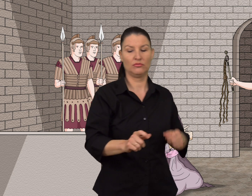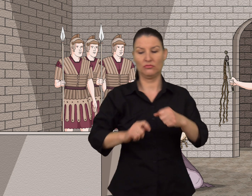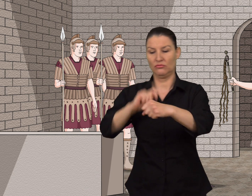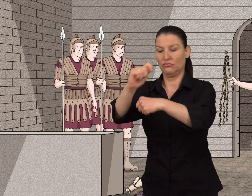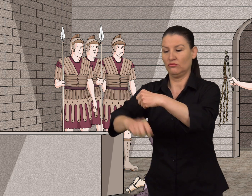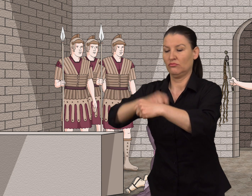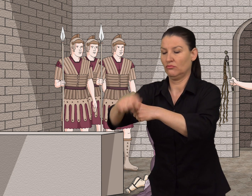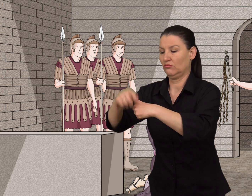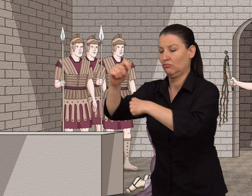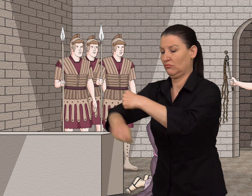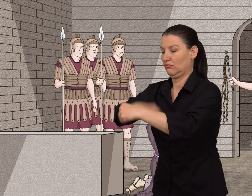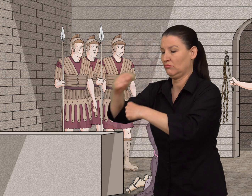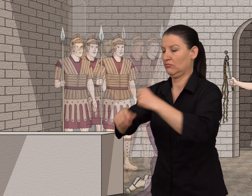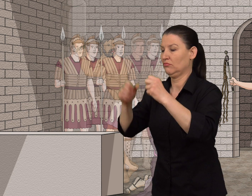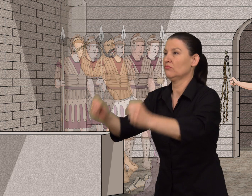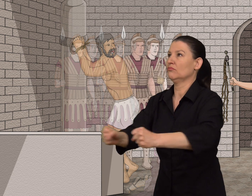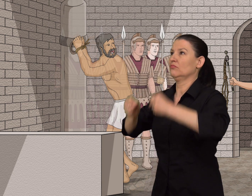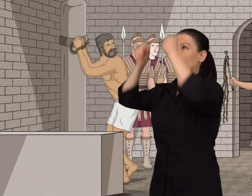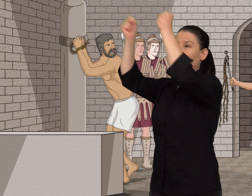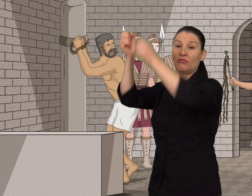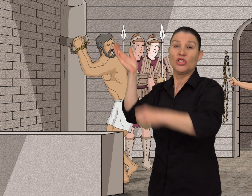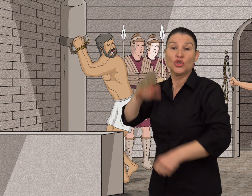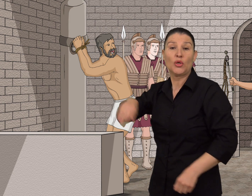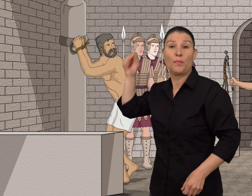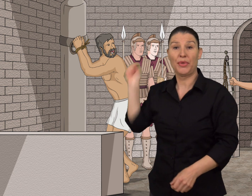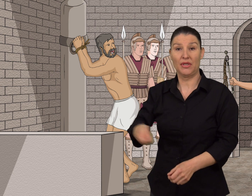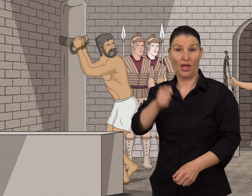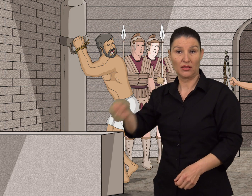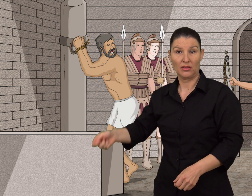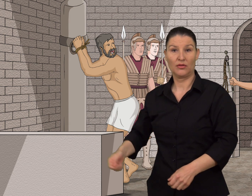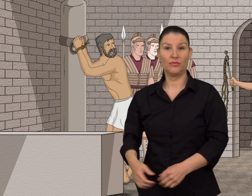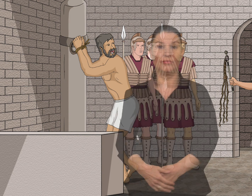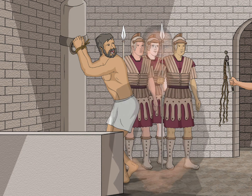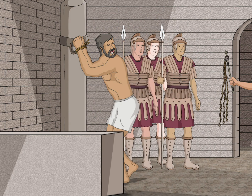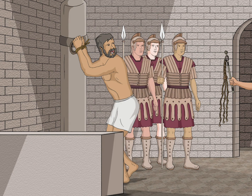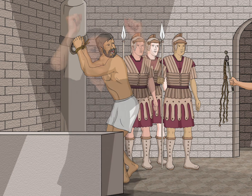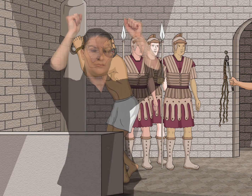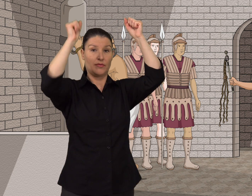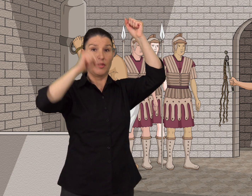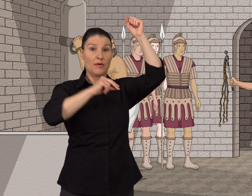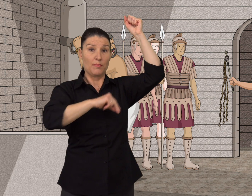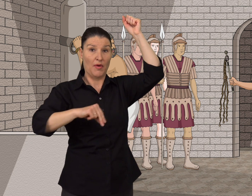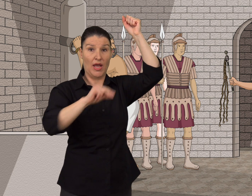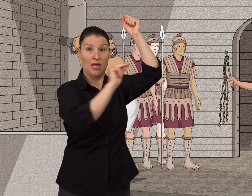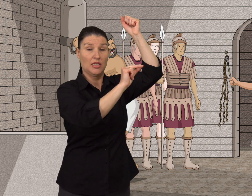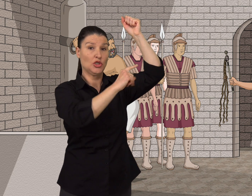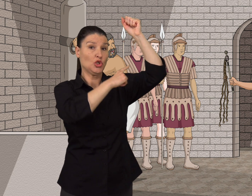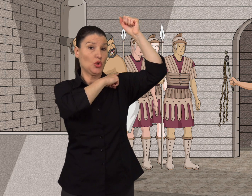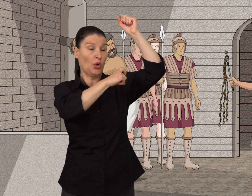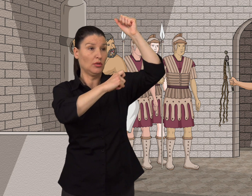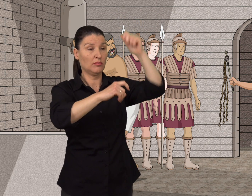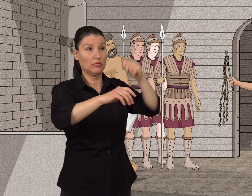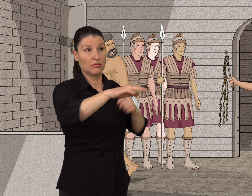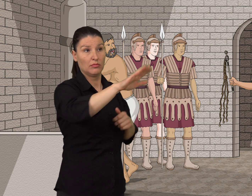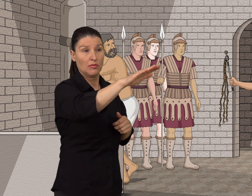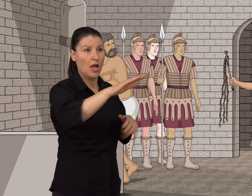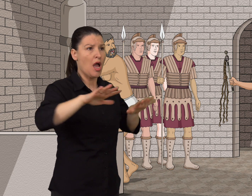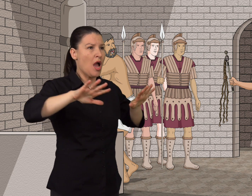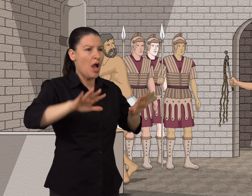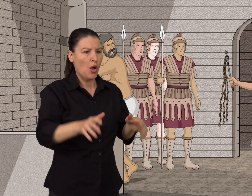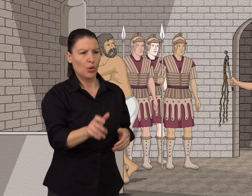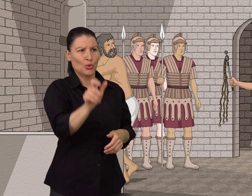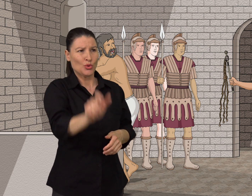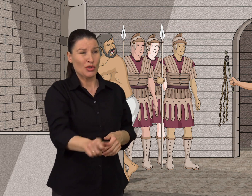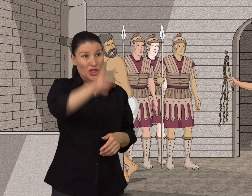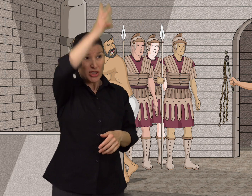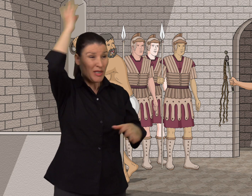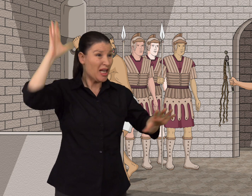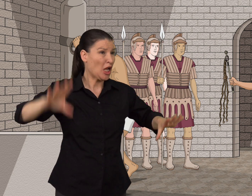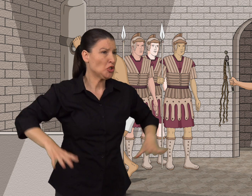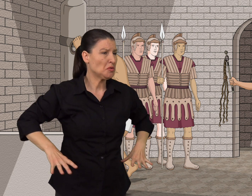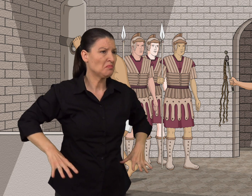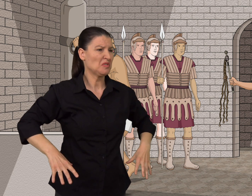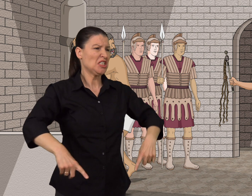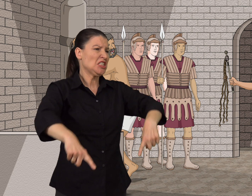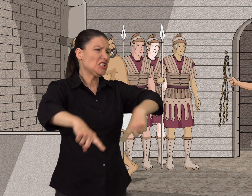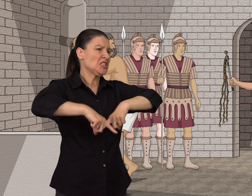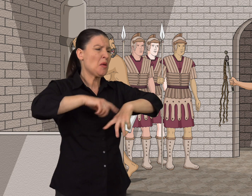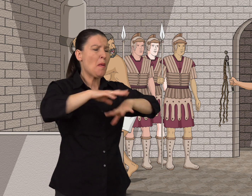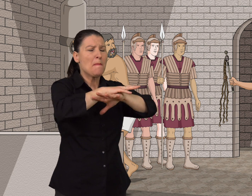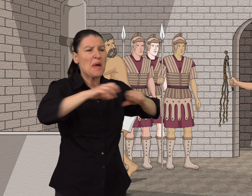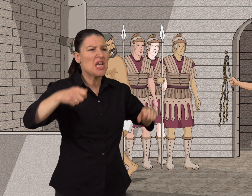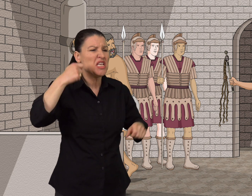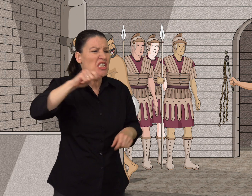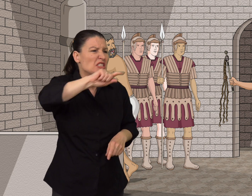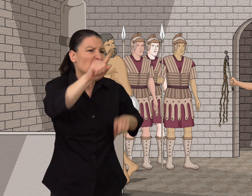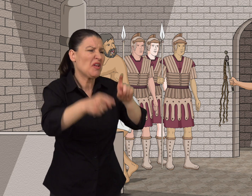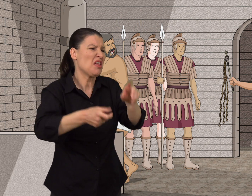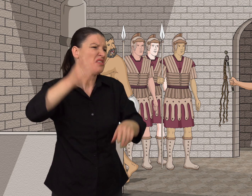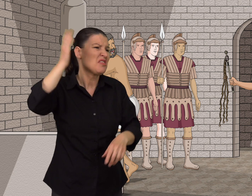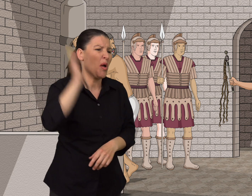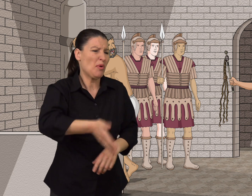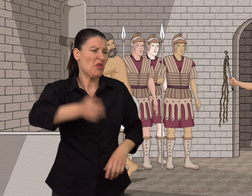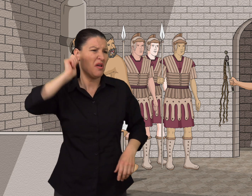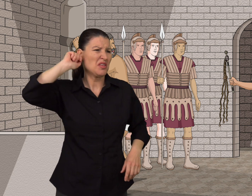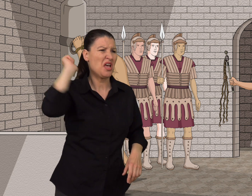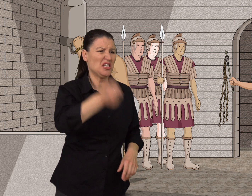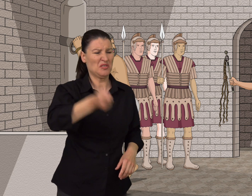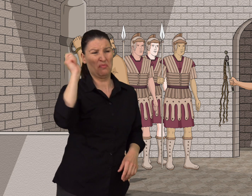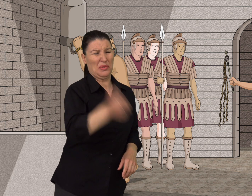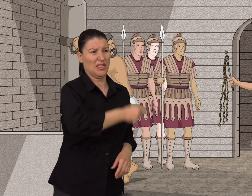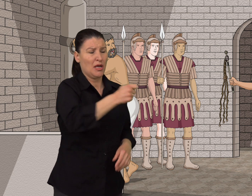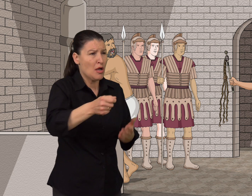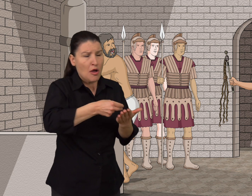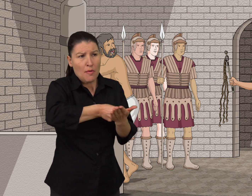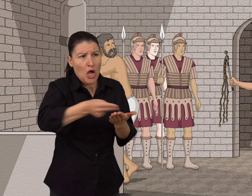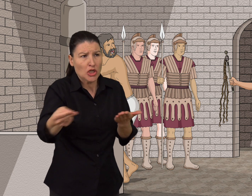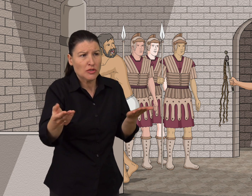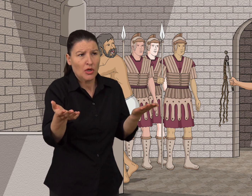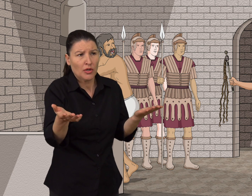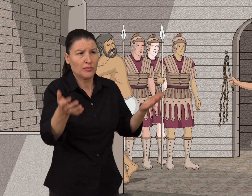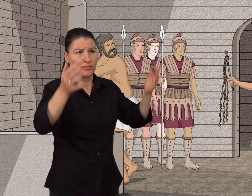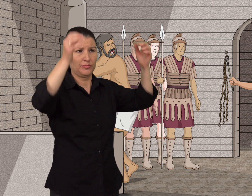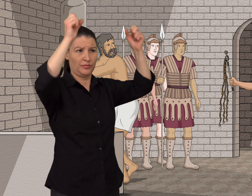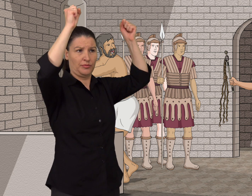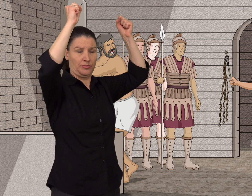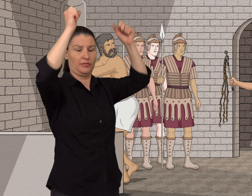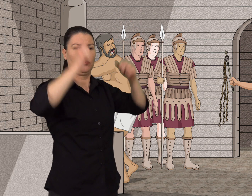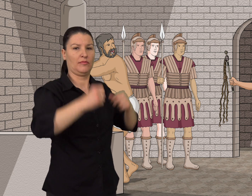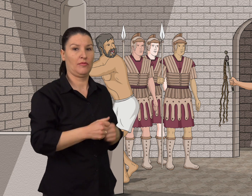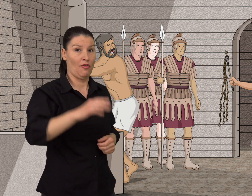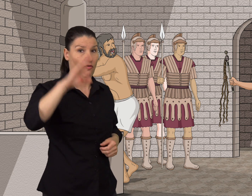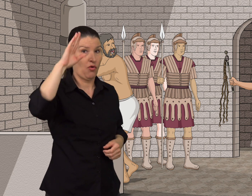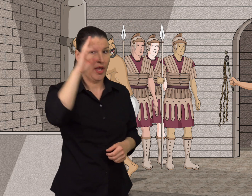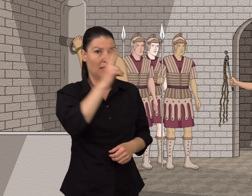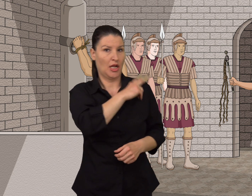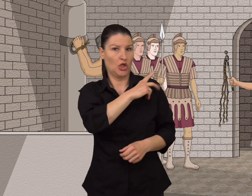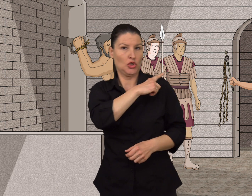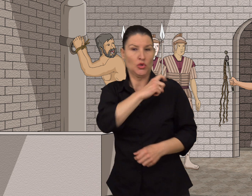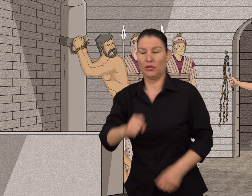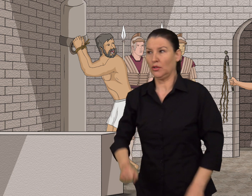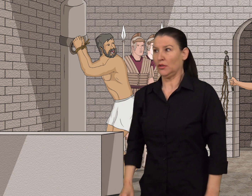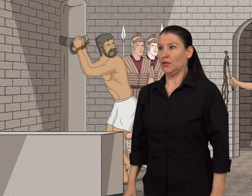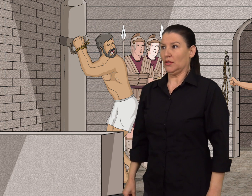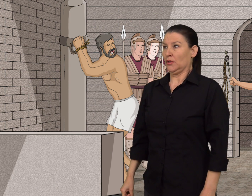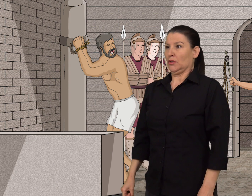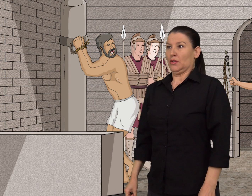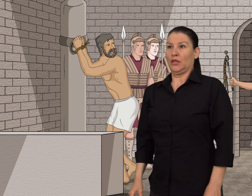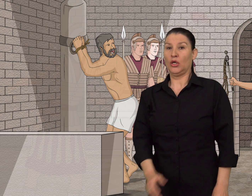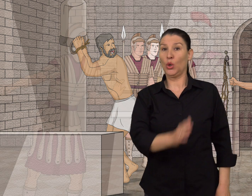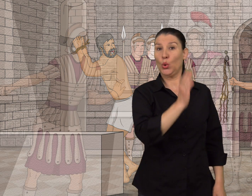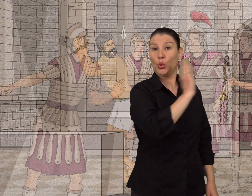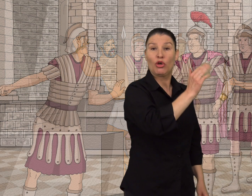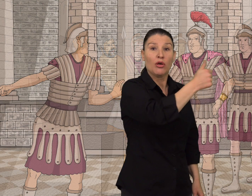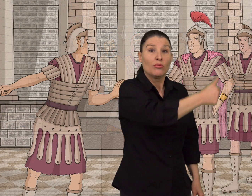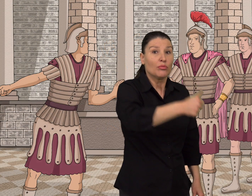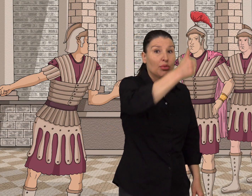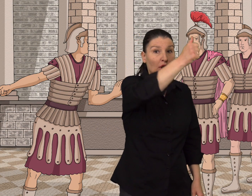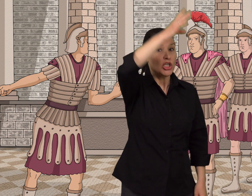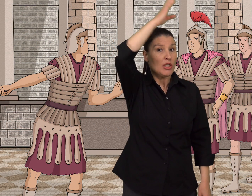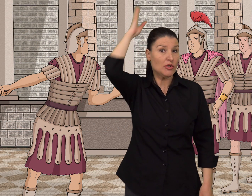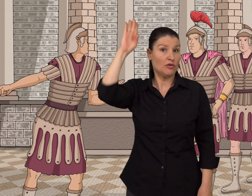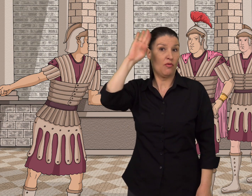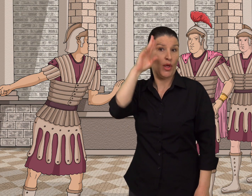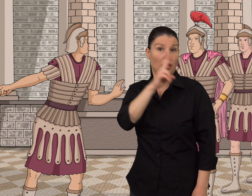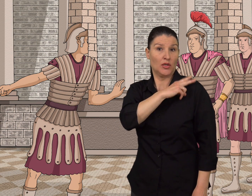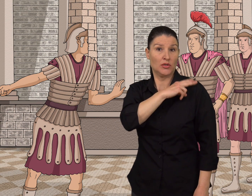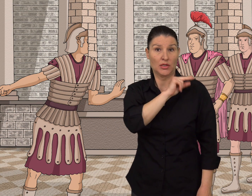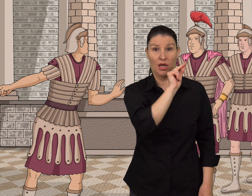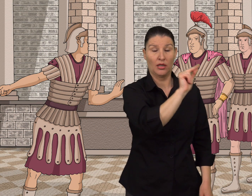But as they stretched him out to strap him down, Paul said to the centurion standing there, “Is it lawful for you to flog a Roman citizen without a trial?”